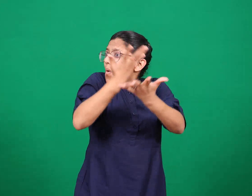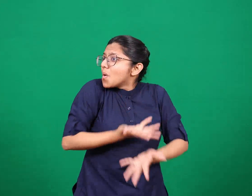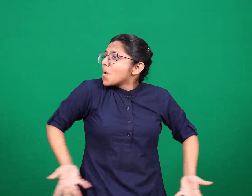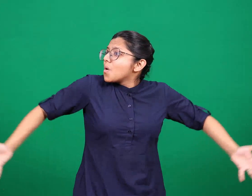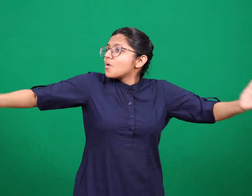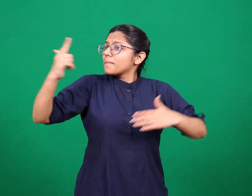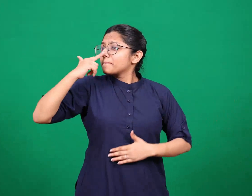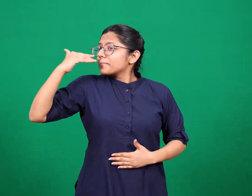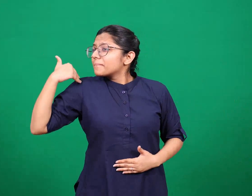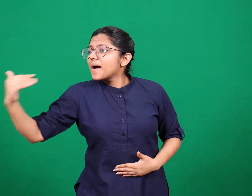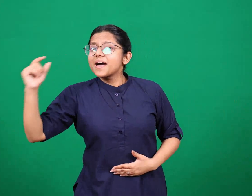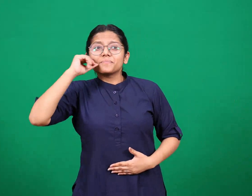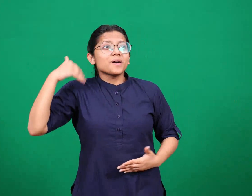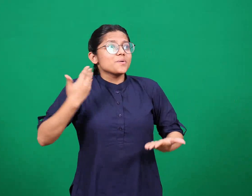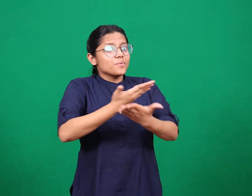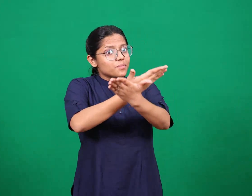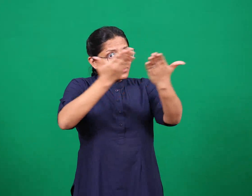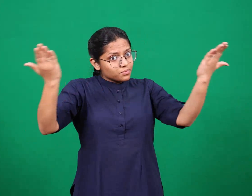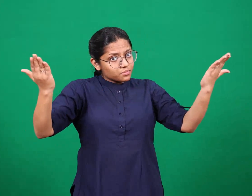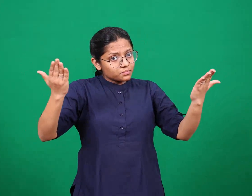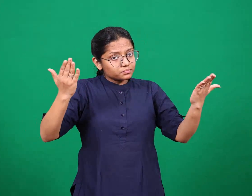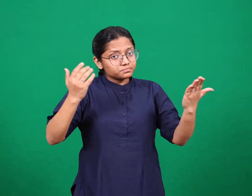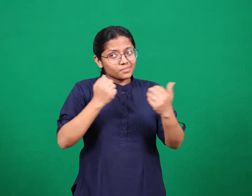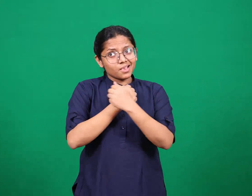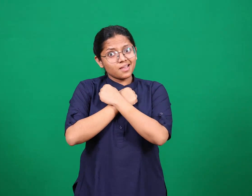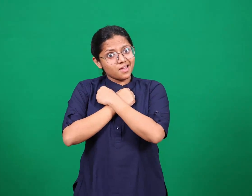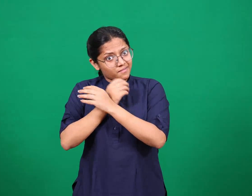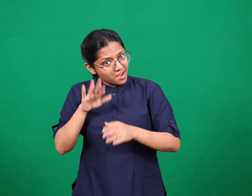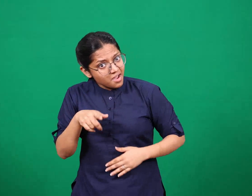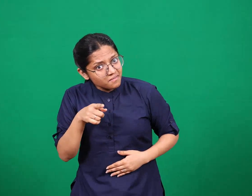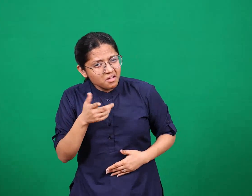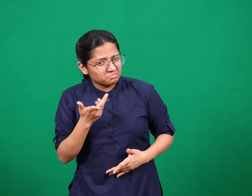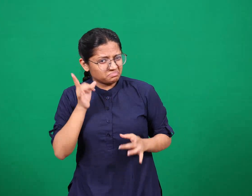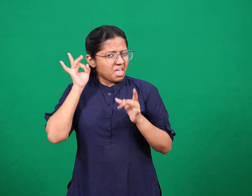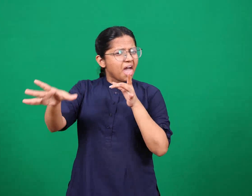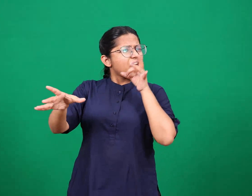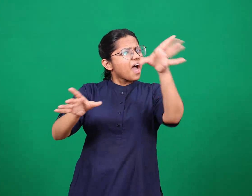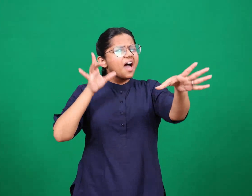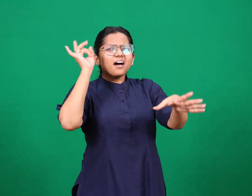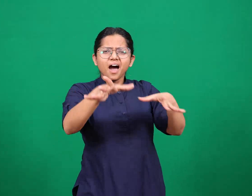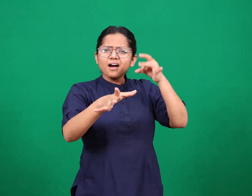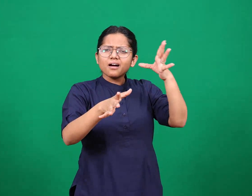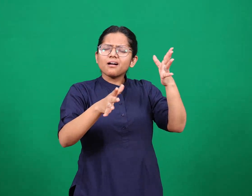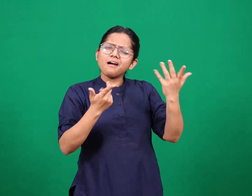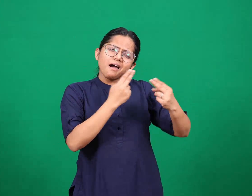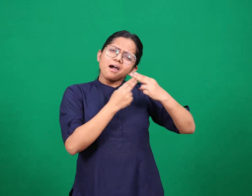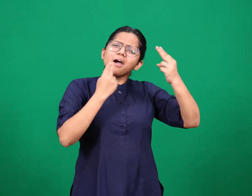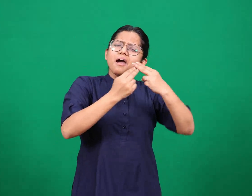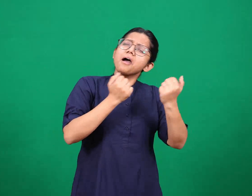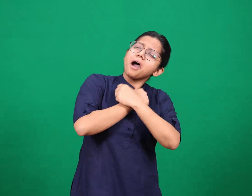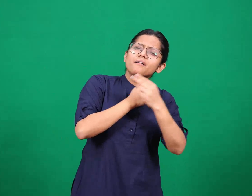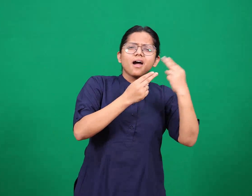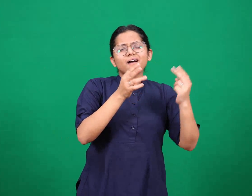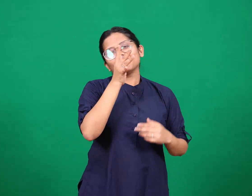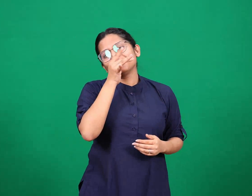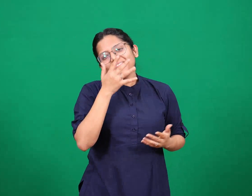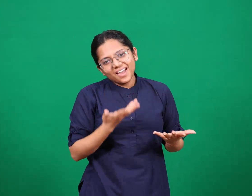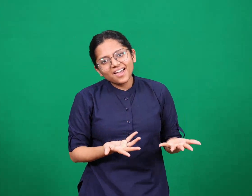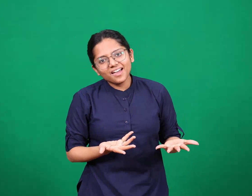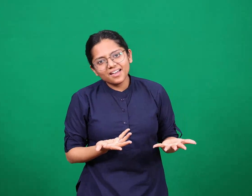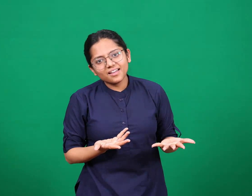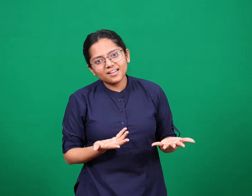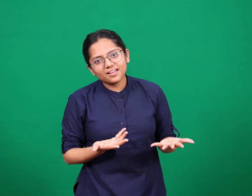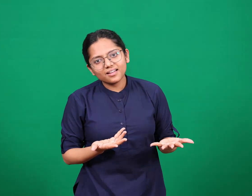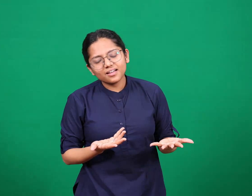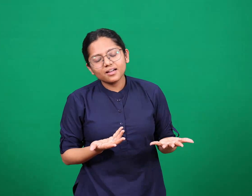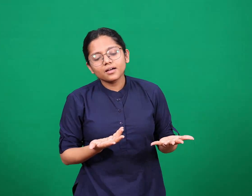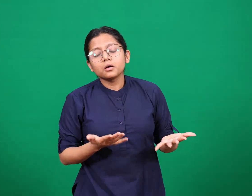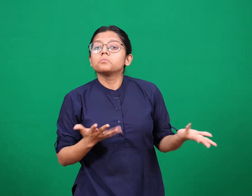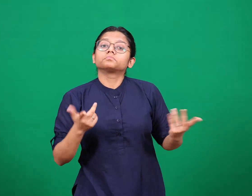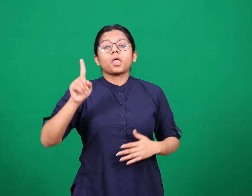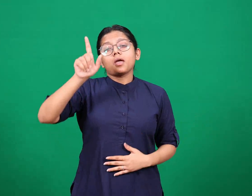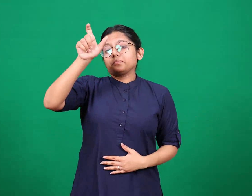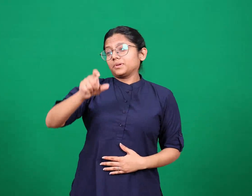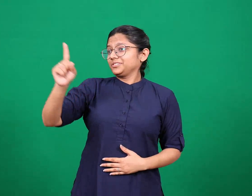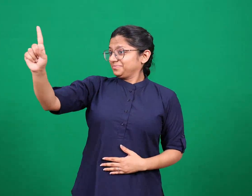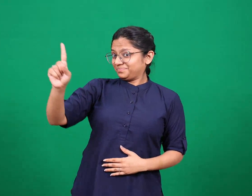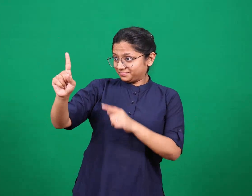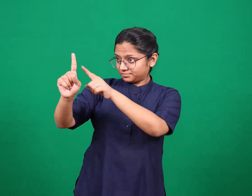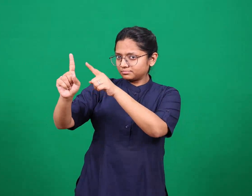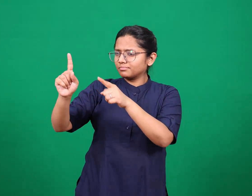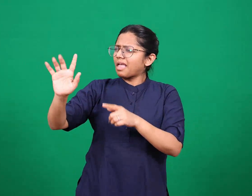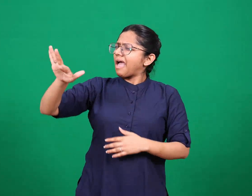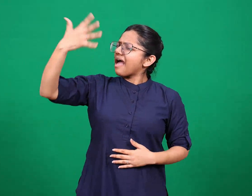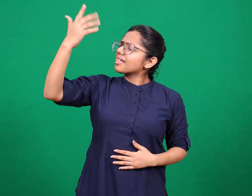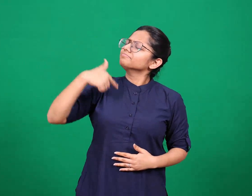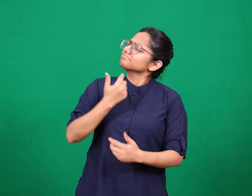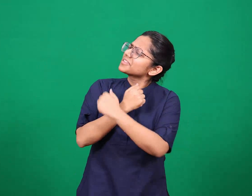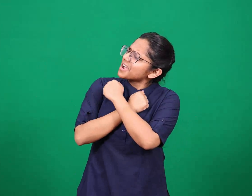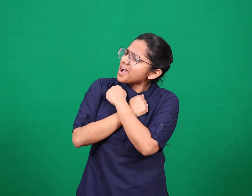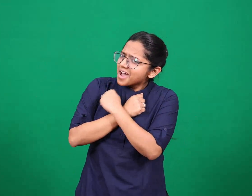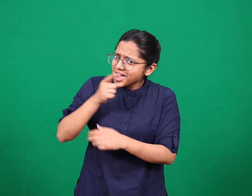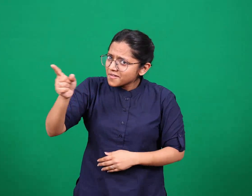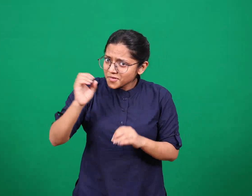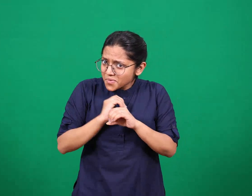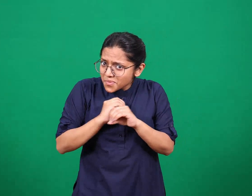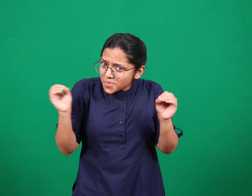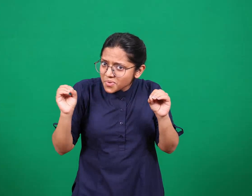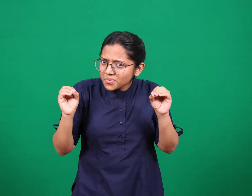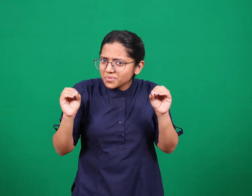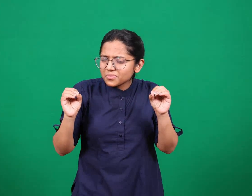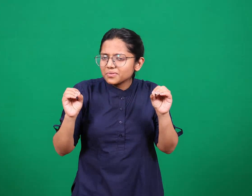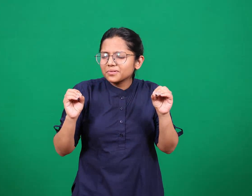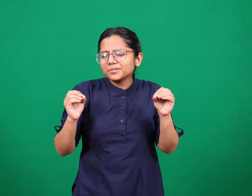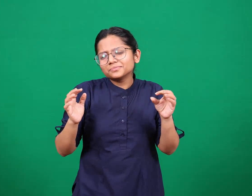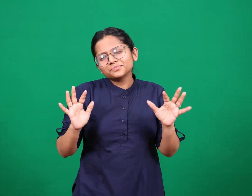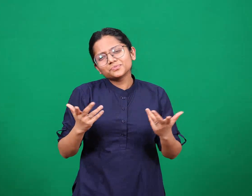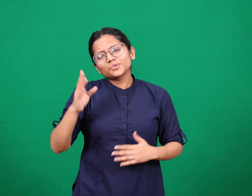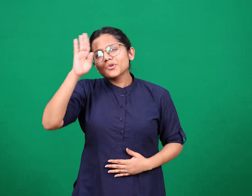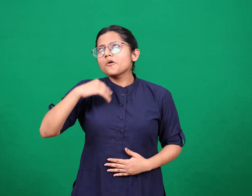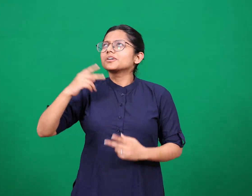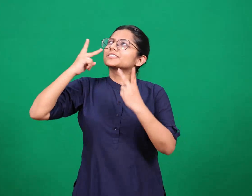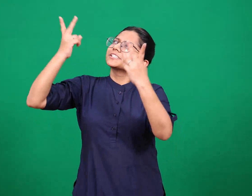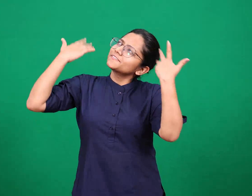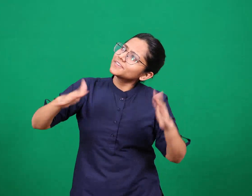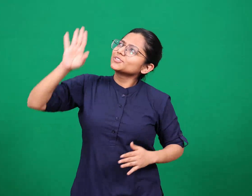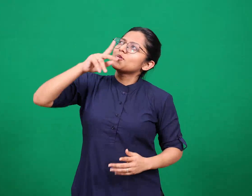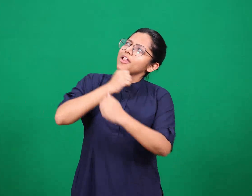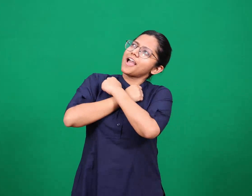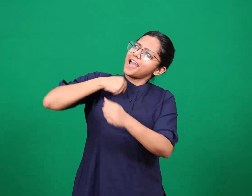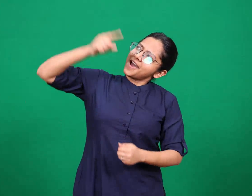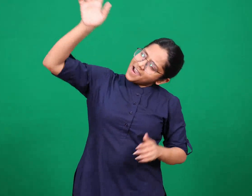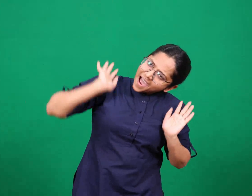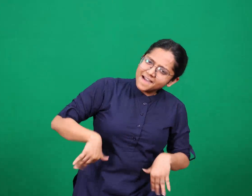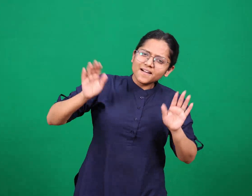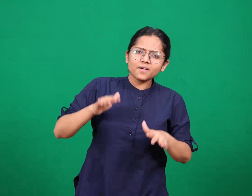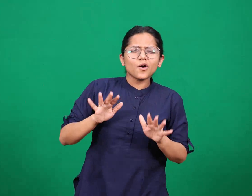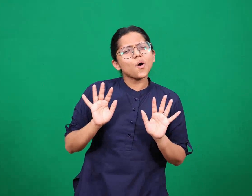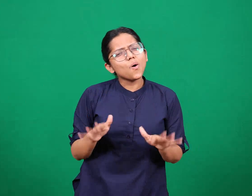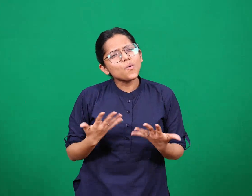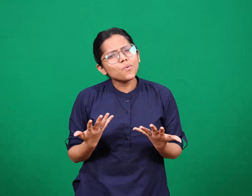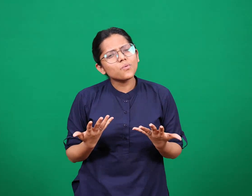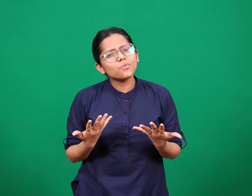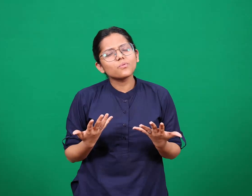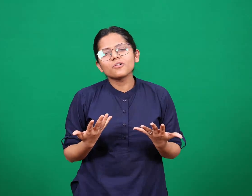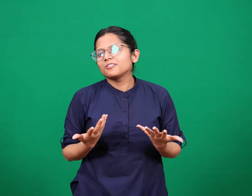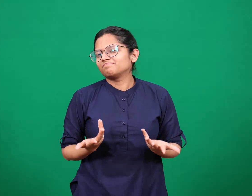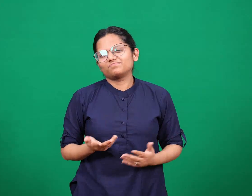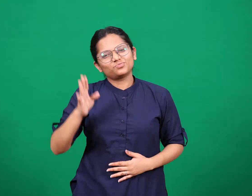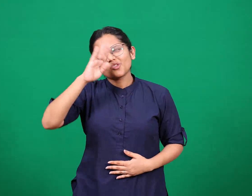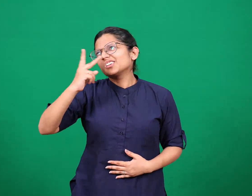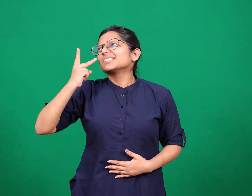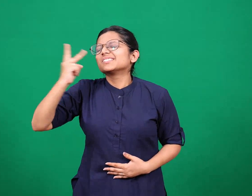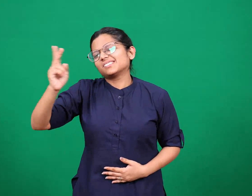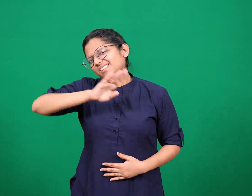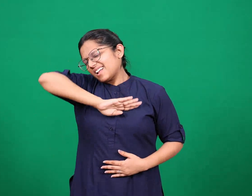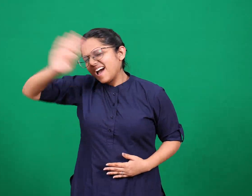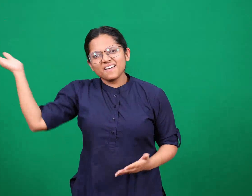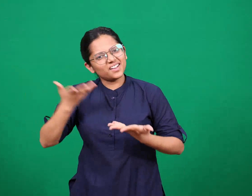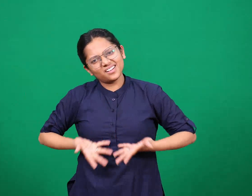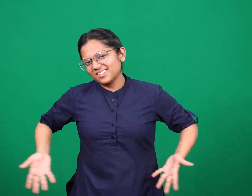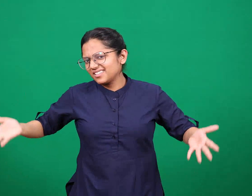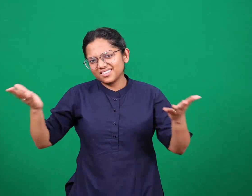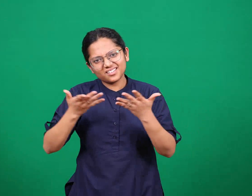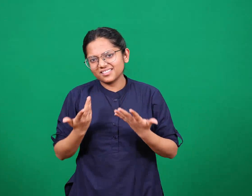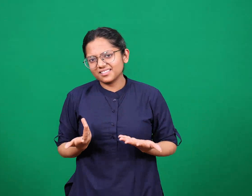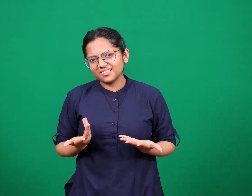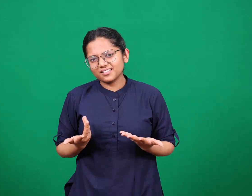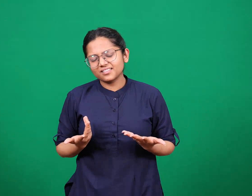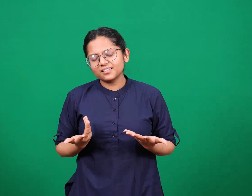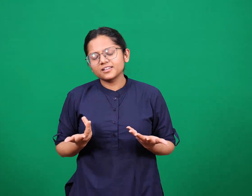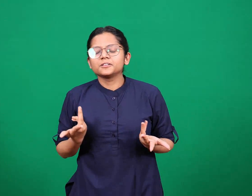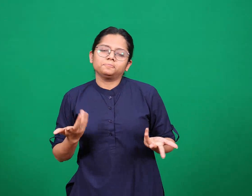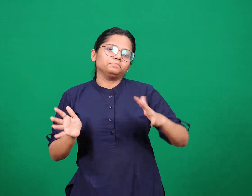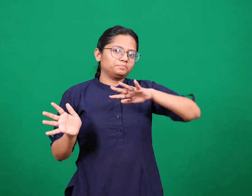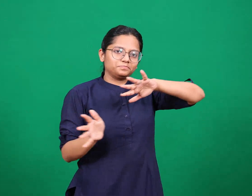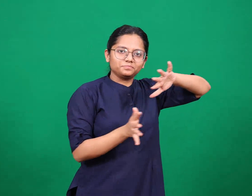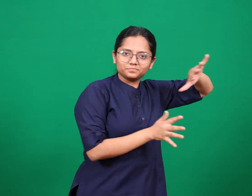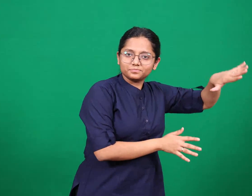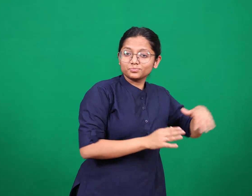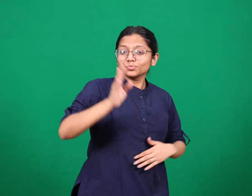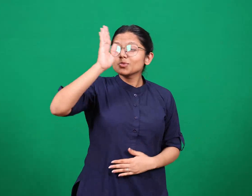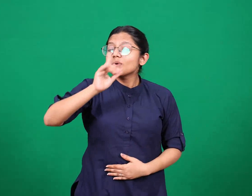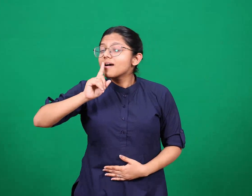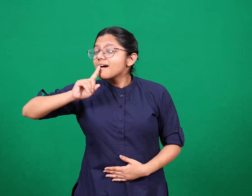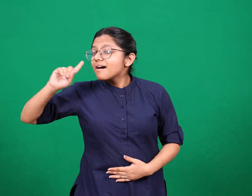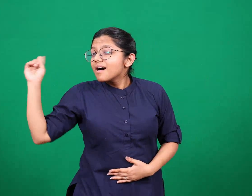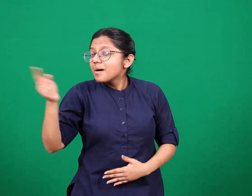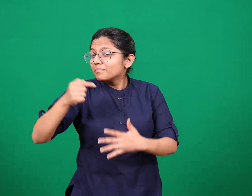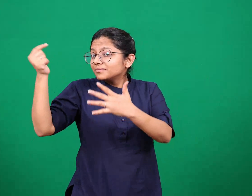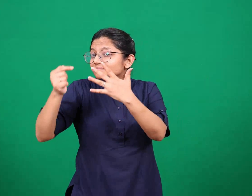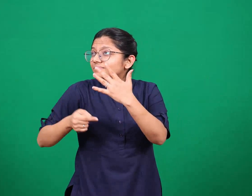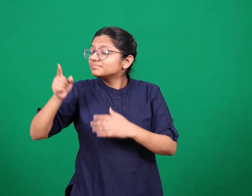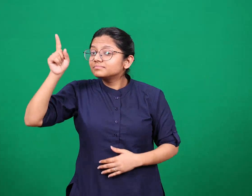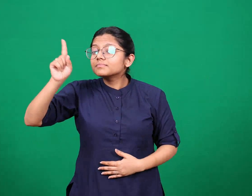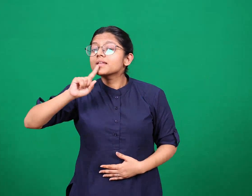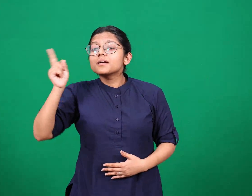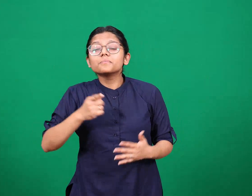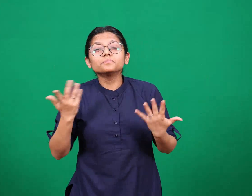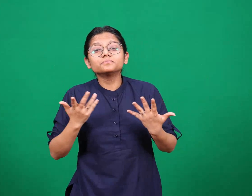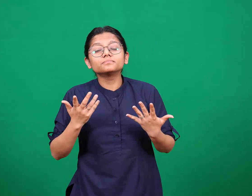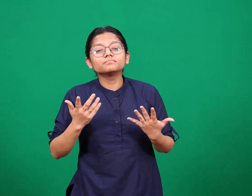For anyone who does not love his brother, whom he has seen, cannot love God, whom he has not seen.